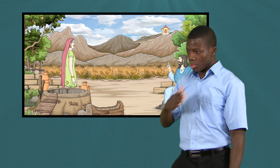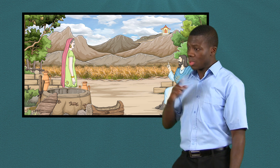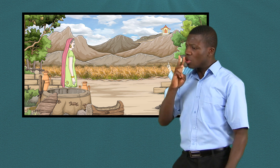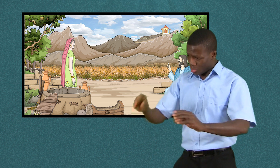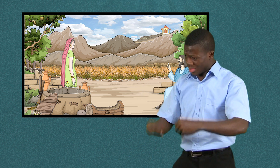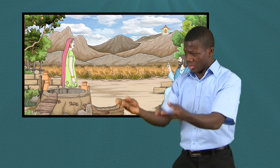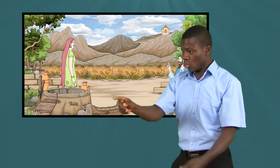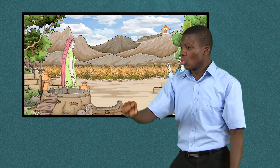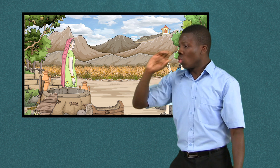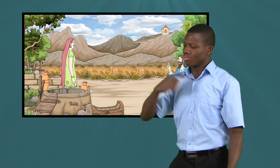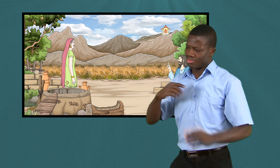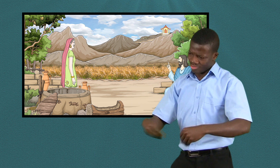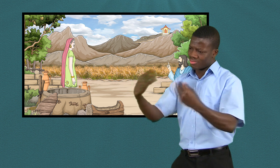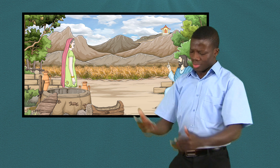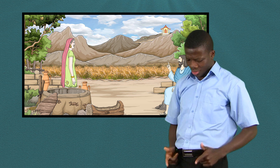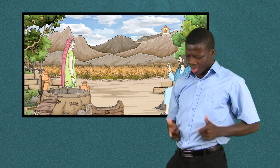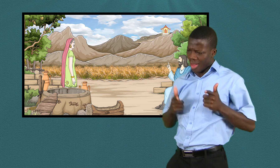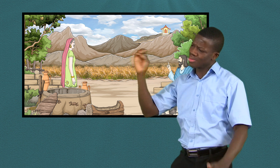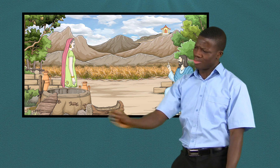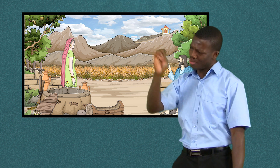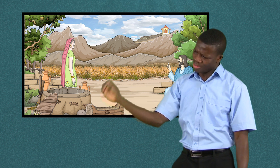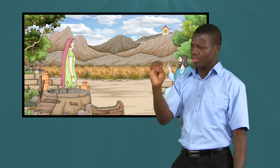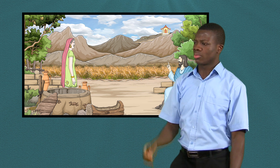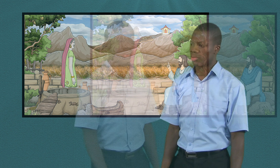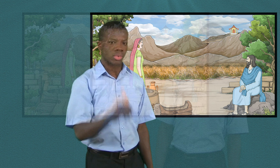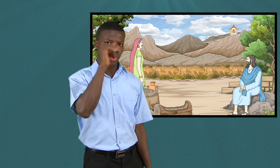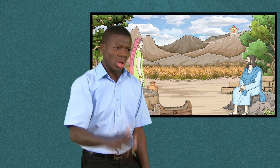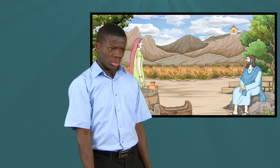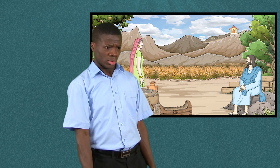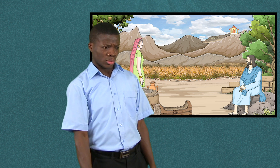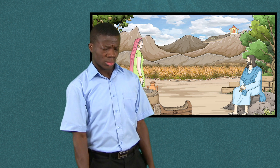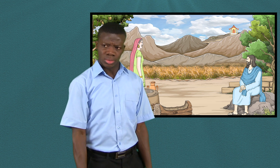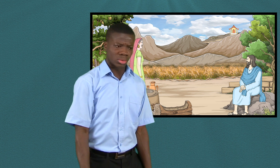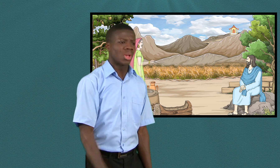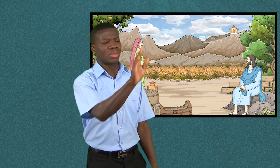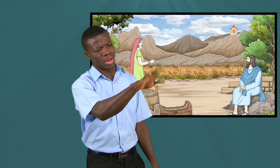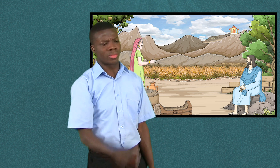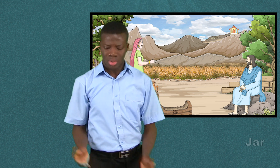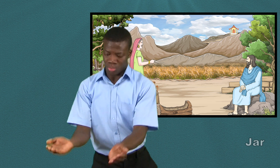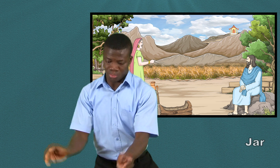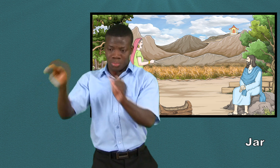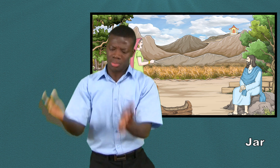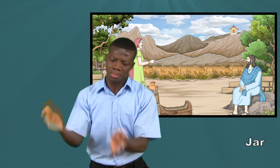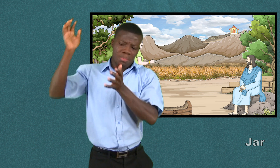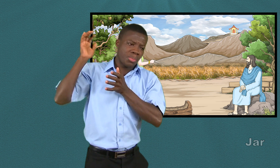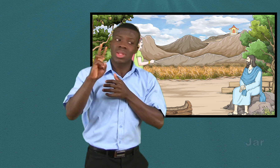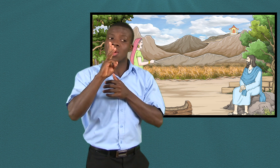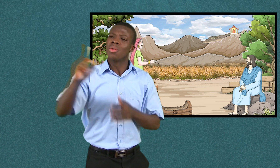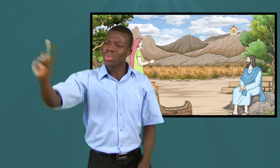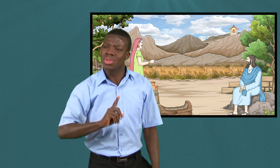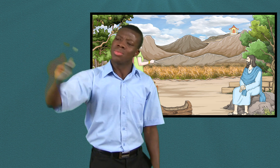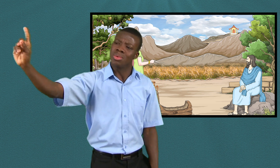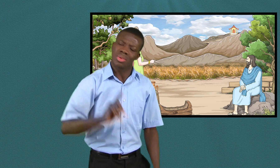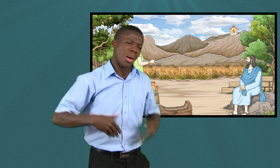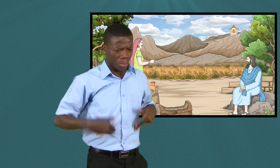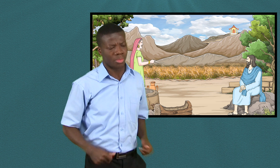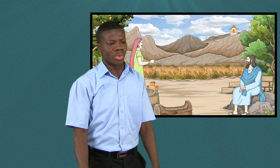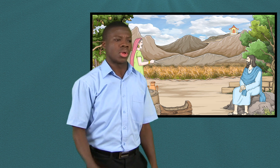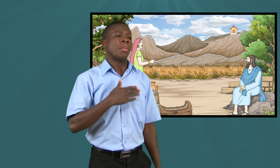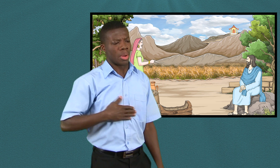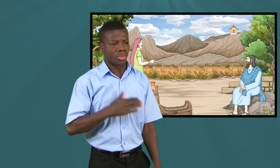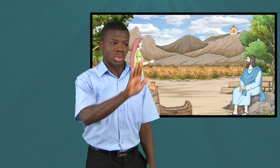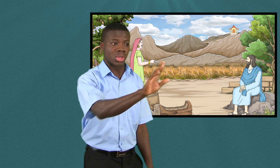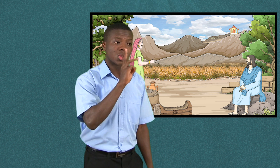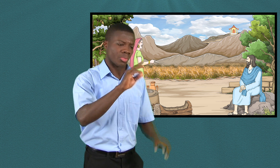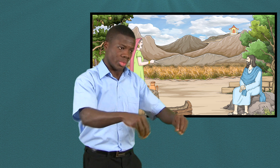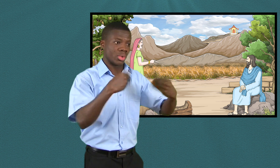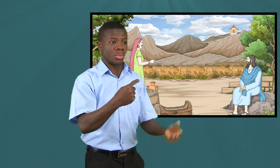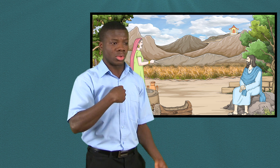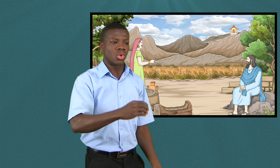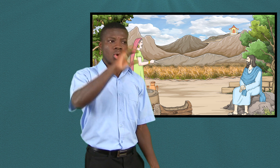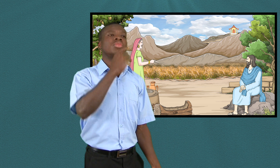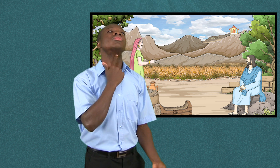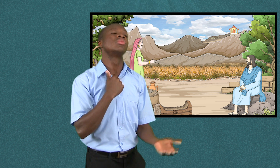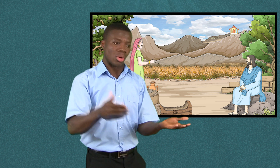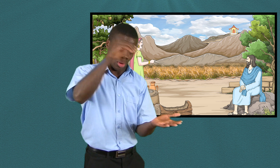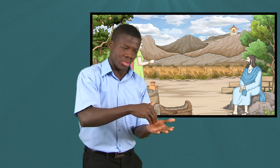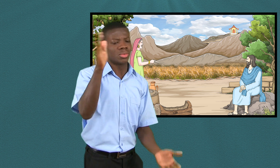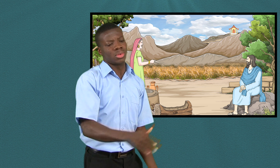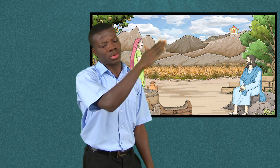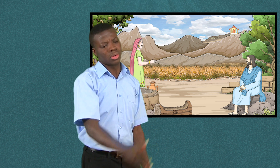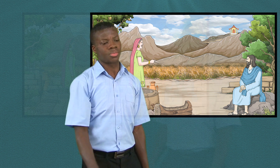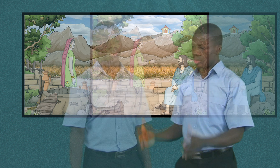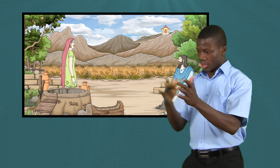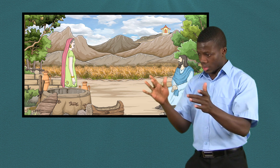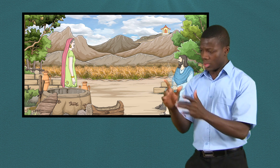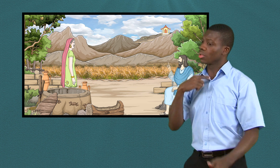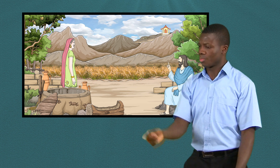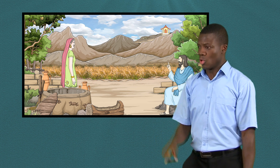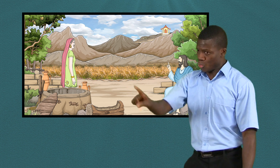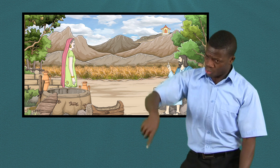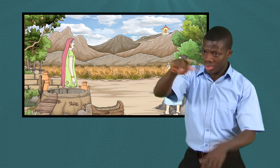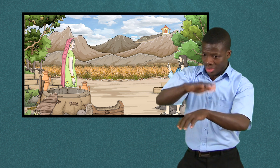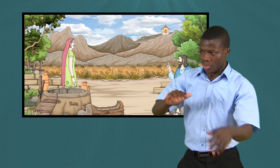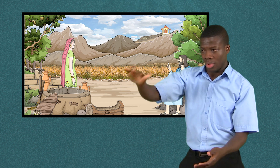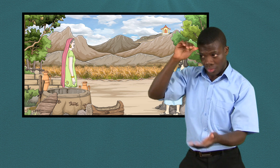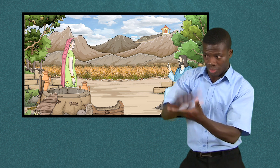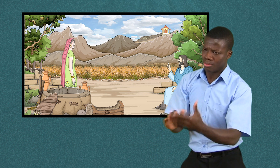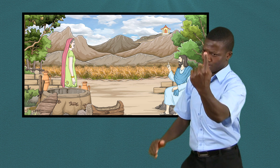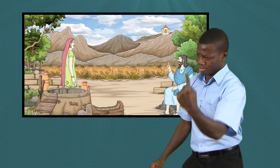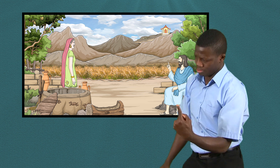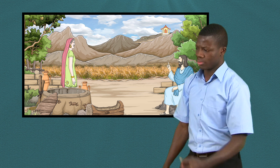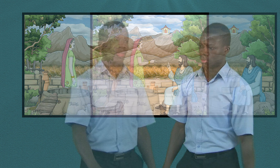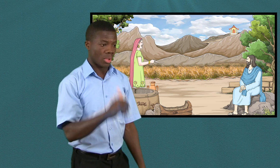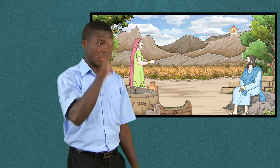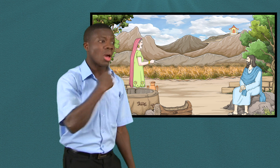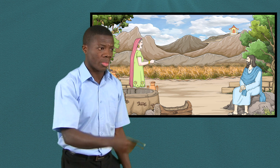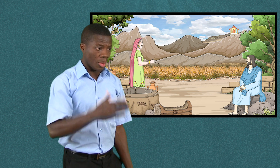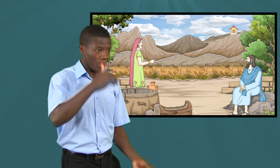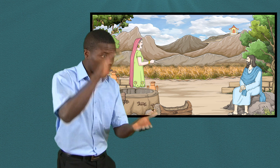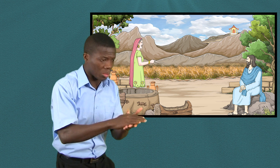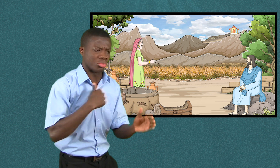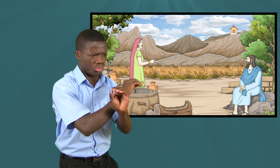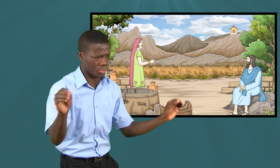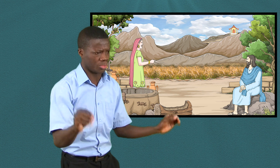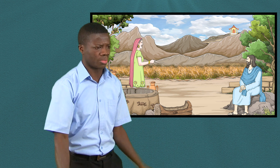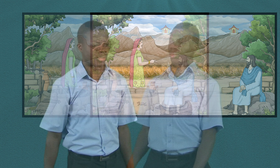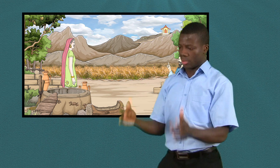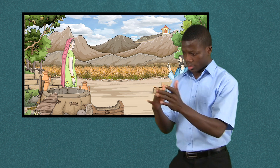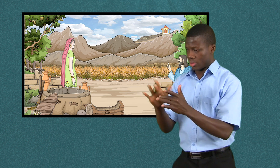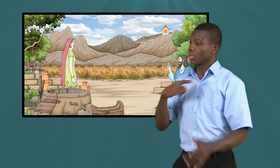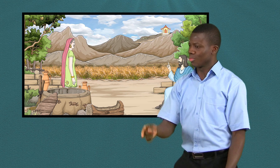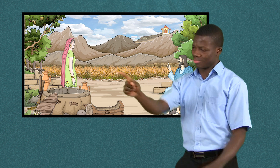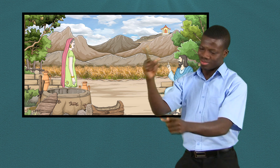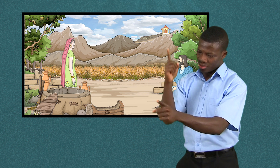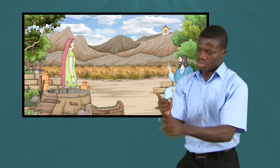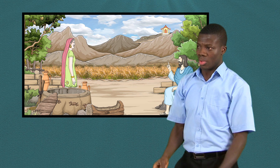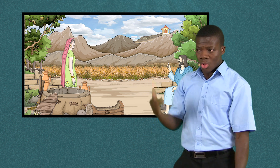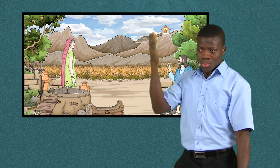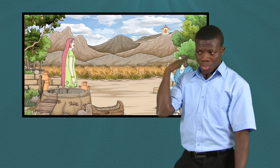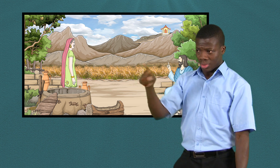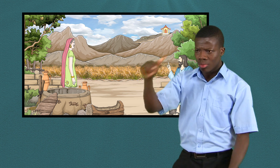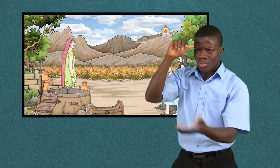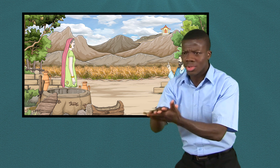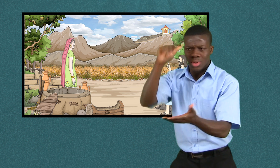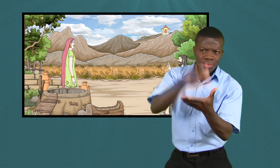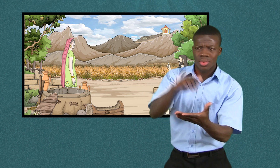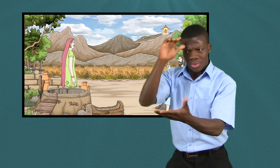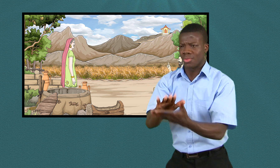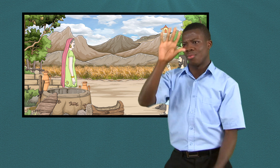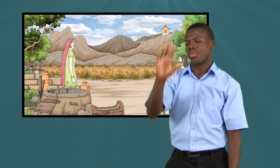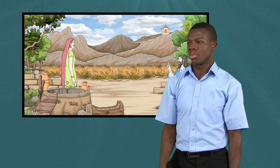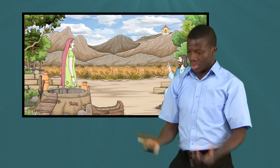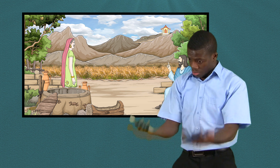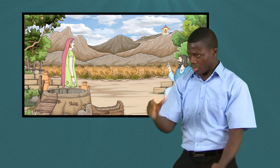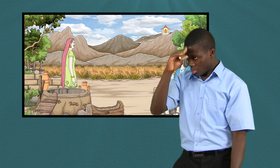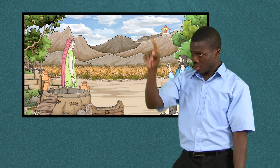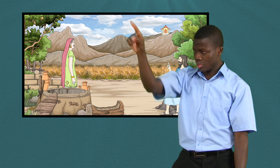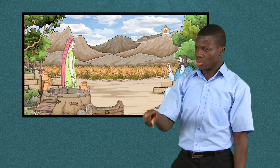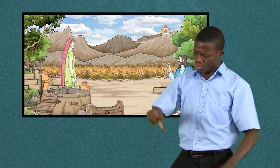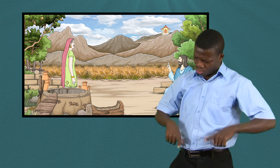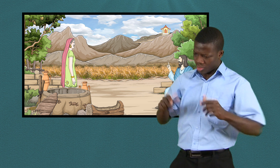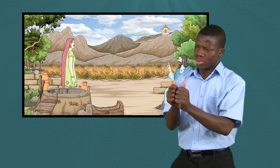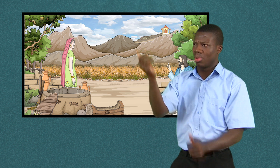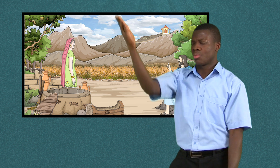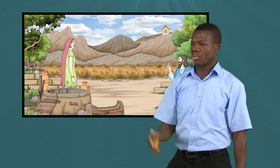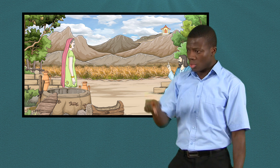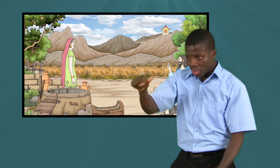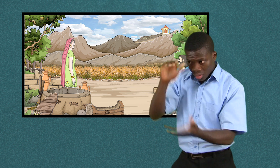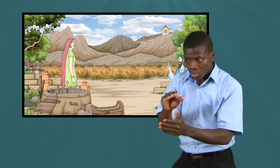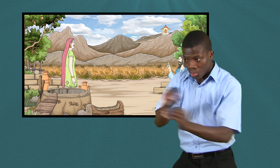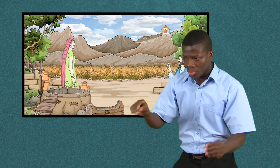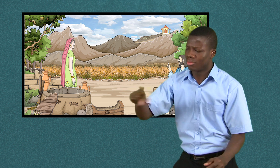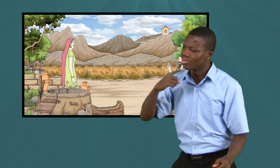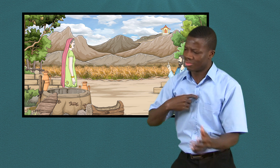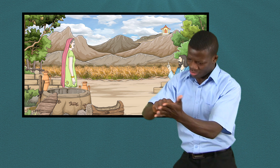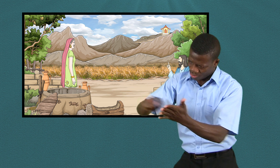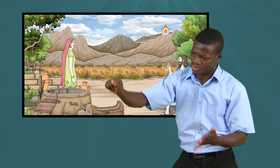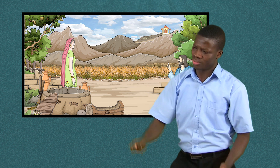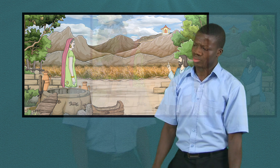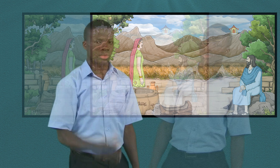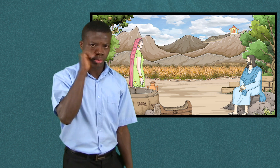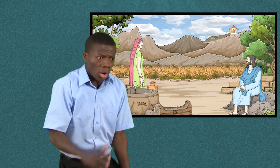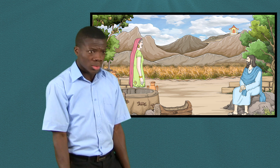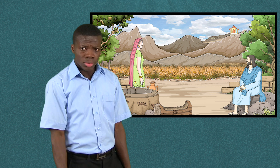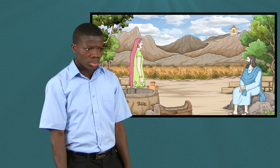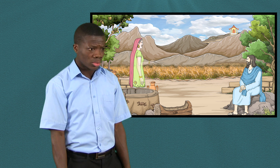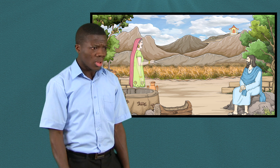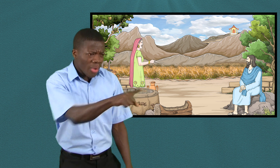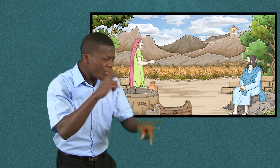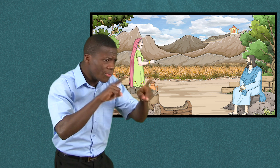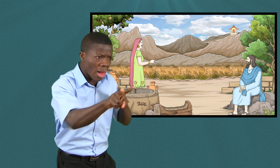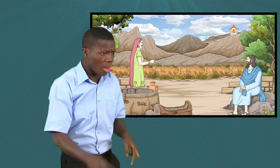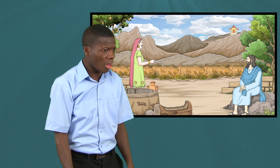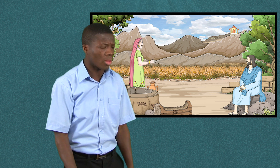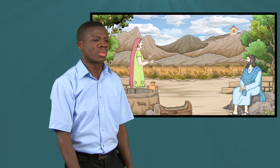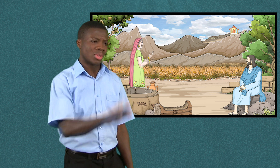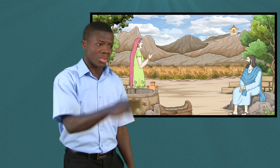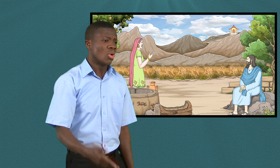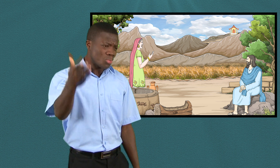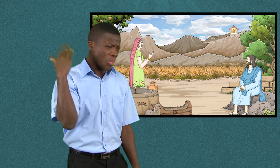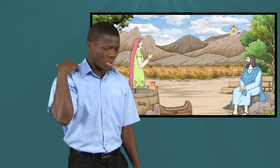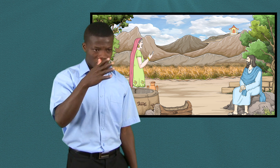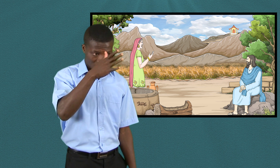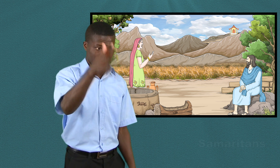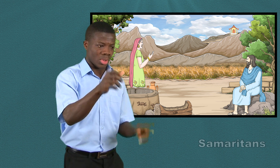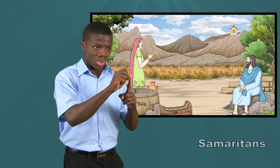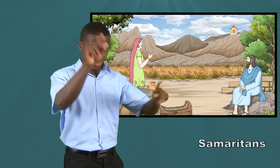The woman said to Him, “Sir, give me this water so that I will not get thirsty and have to keep coming here to draw water.” Jesus told her, “Go, call your husband and come back.” “I have no husband,” the woman replied. Jesus said to her, “You are correct to say that you have no husband. In fact, you have had five husbands, and the man you now have is not your husband. You have spoken truthfully.”